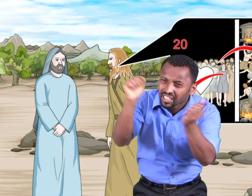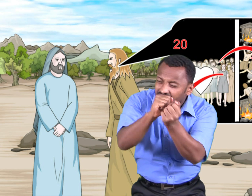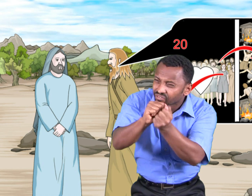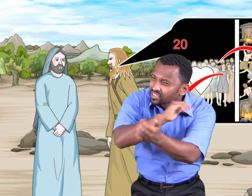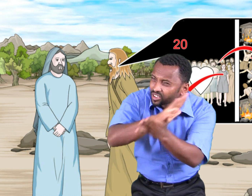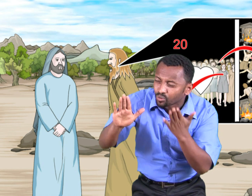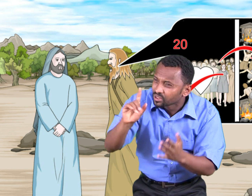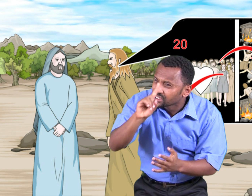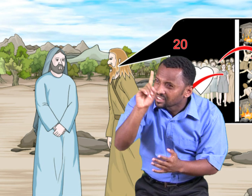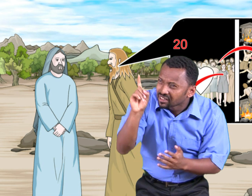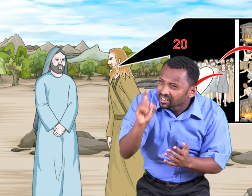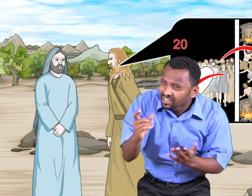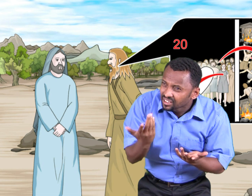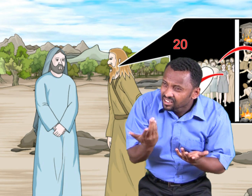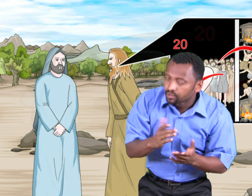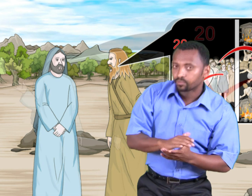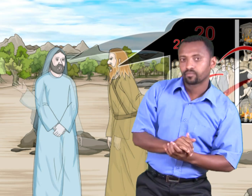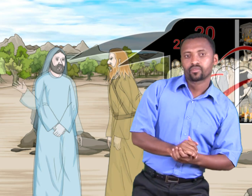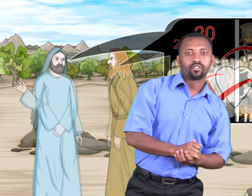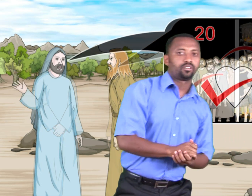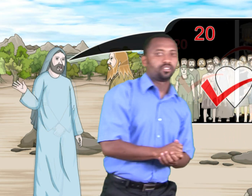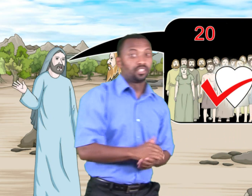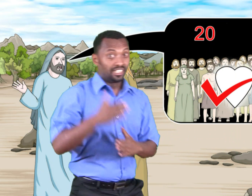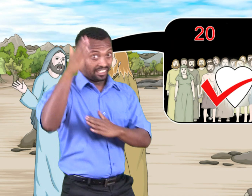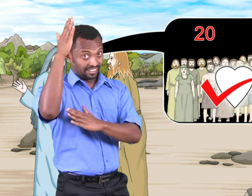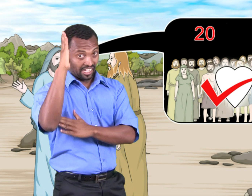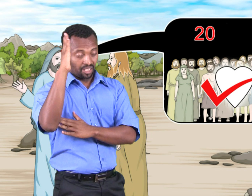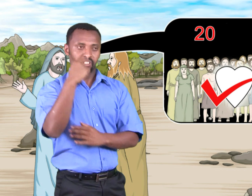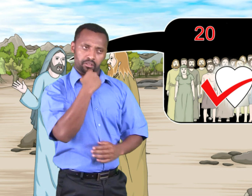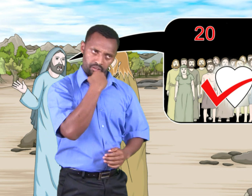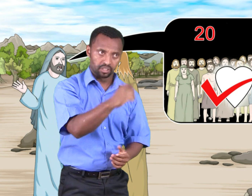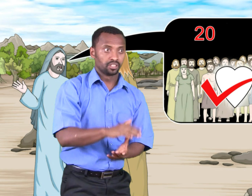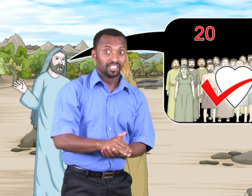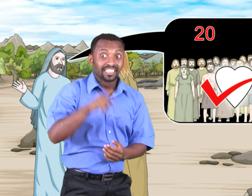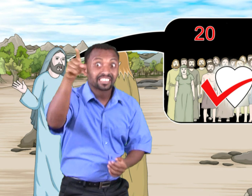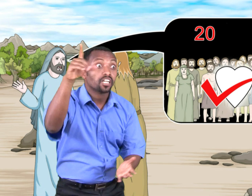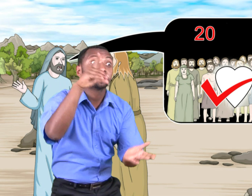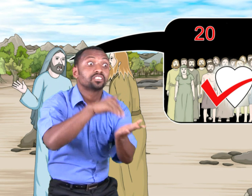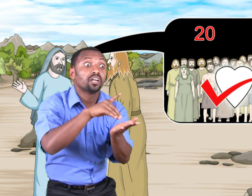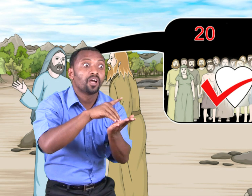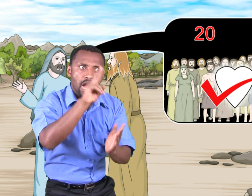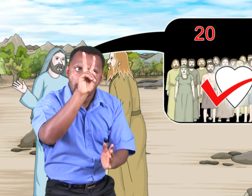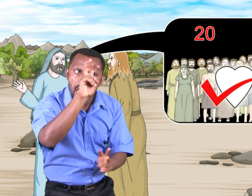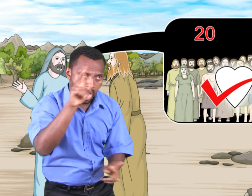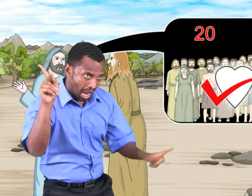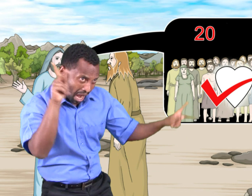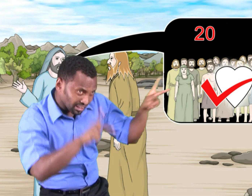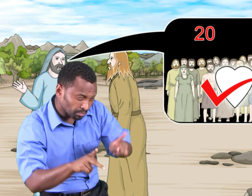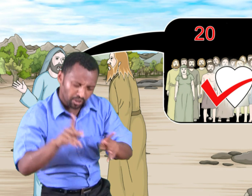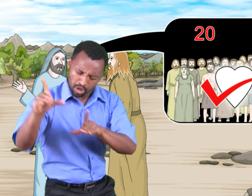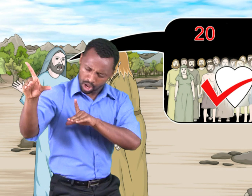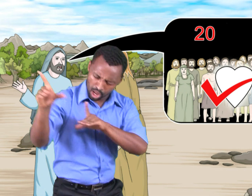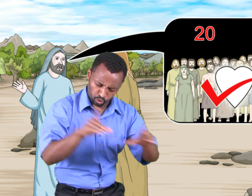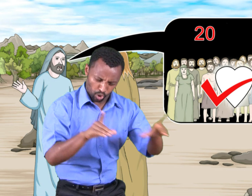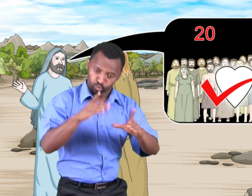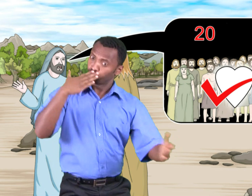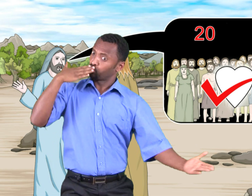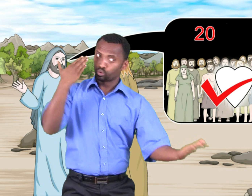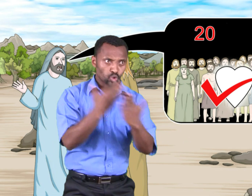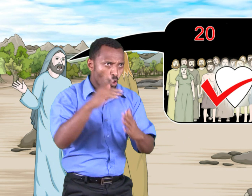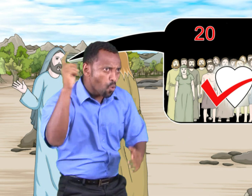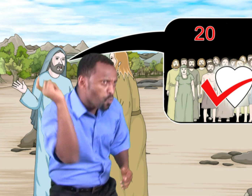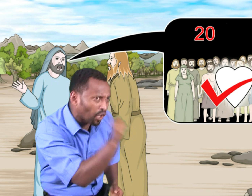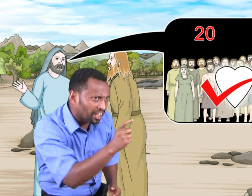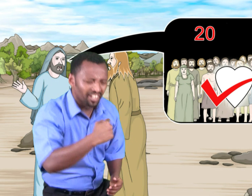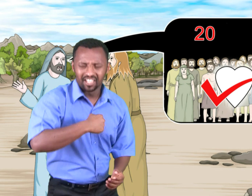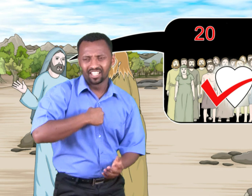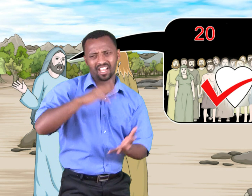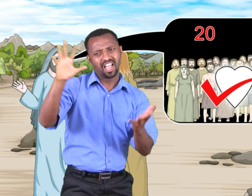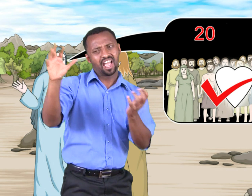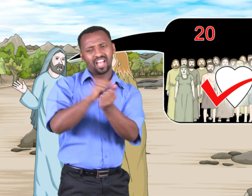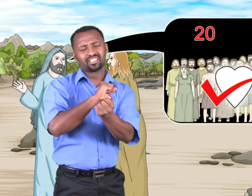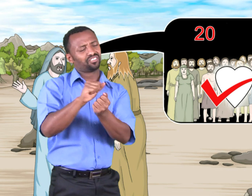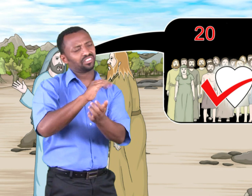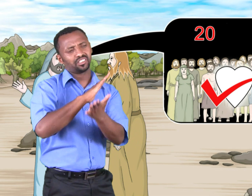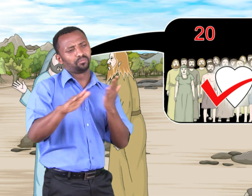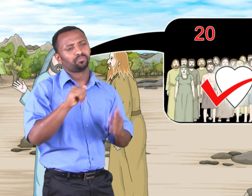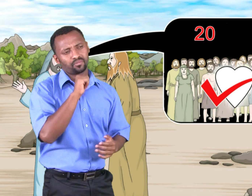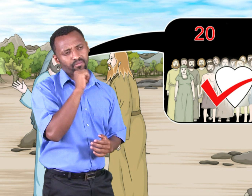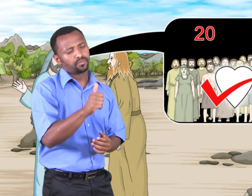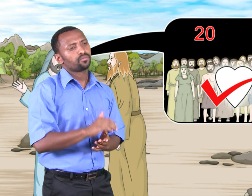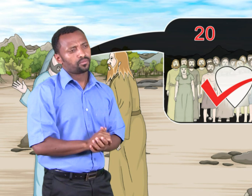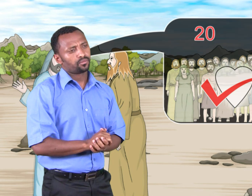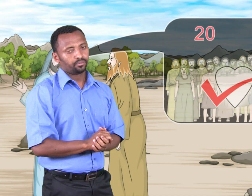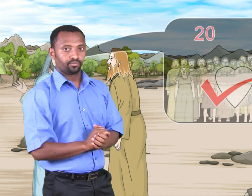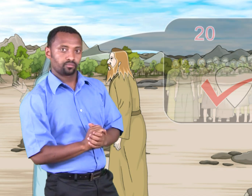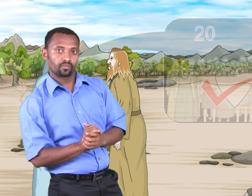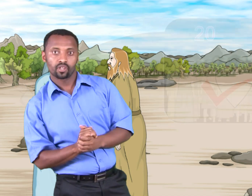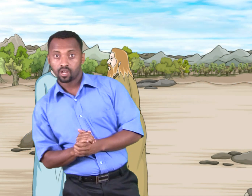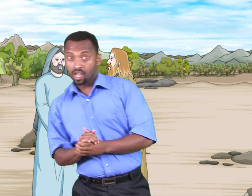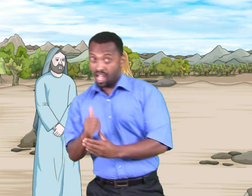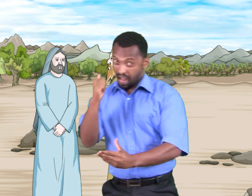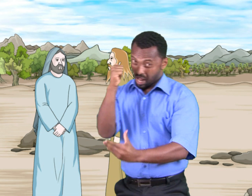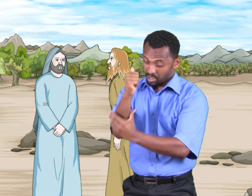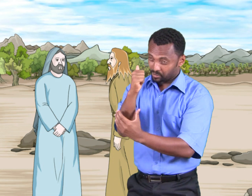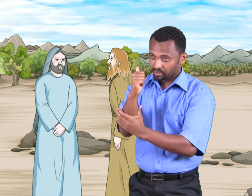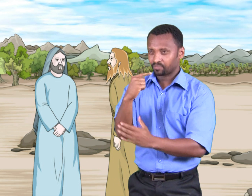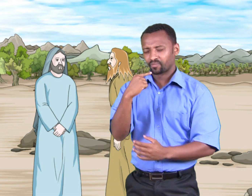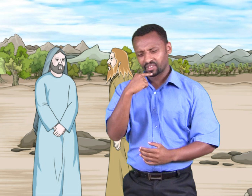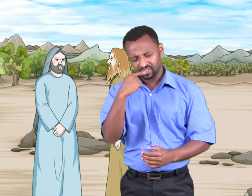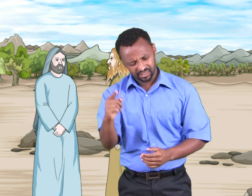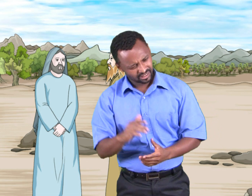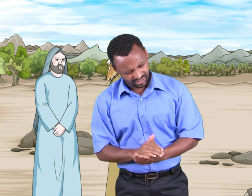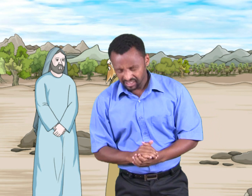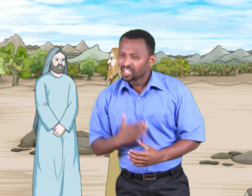He answered, “On account of the twenty, I will not destroy it.”